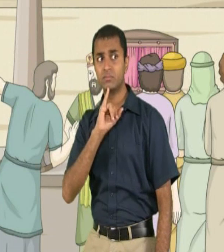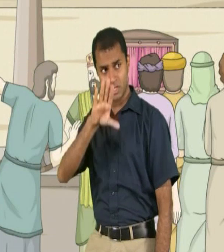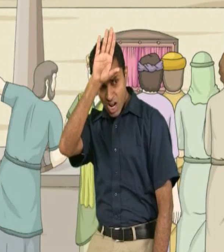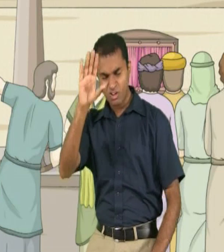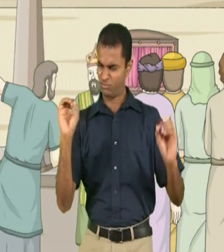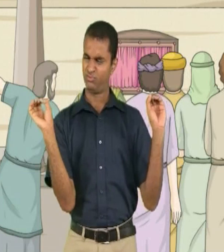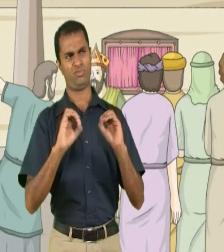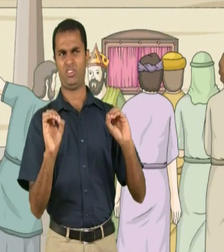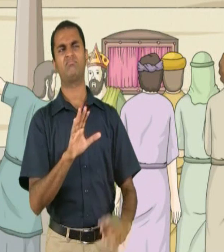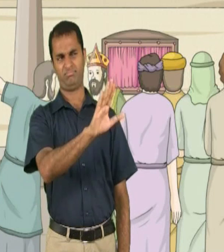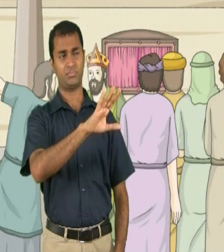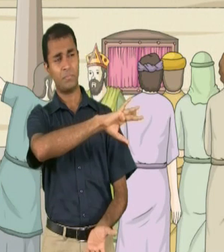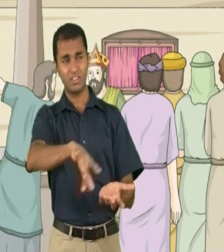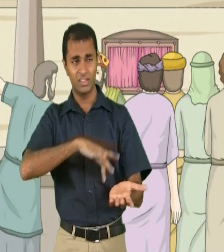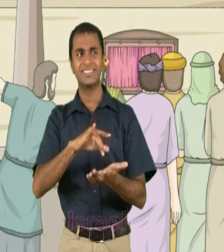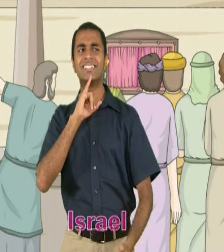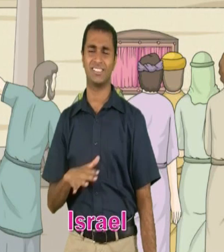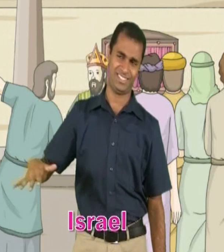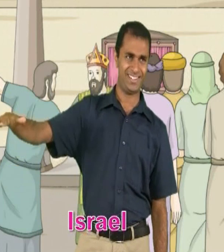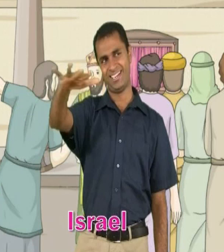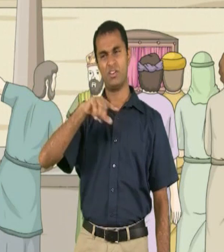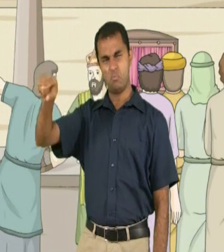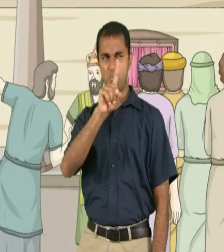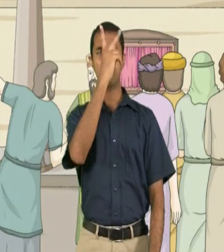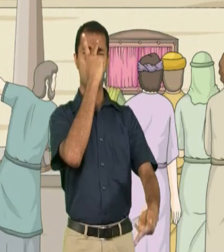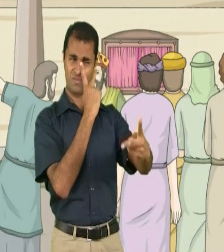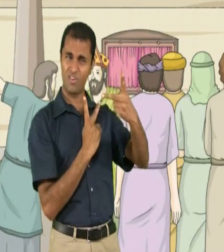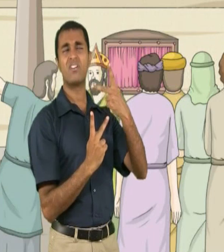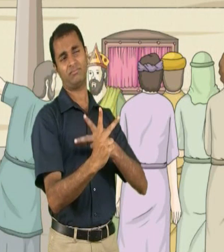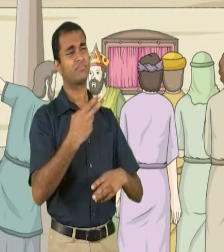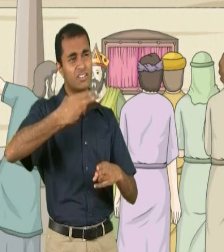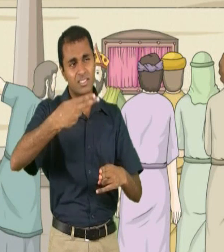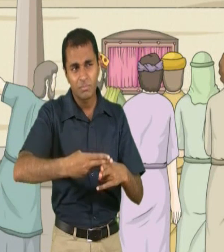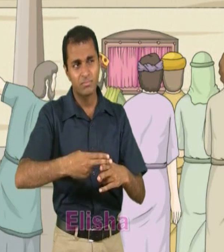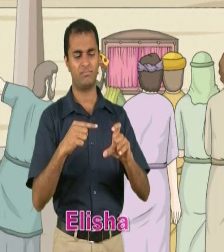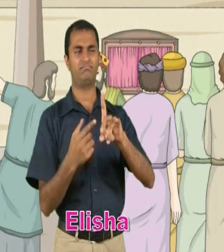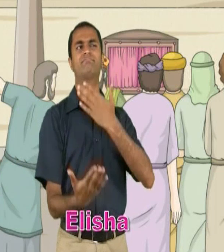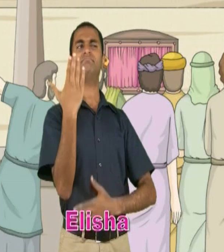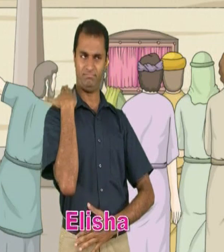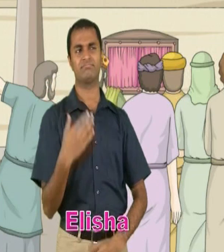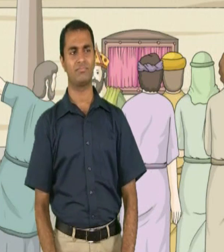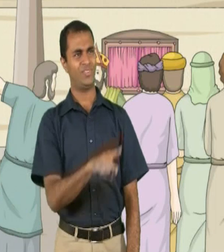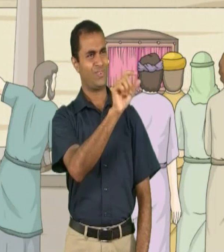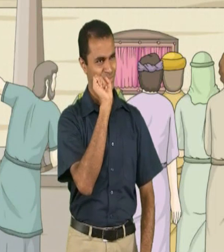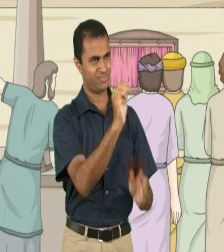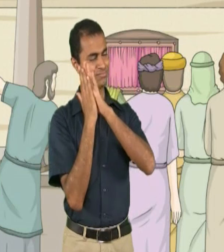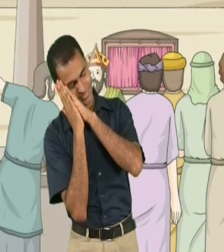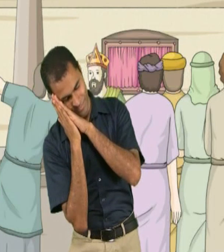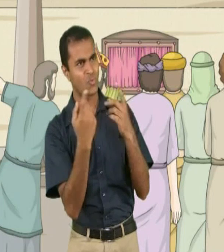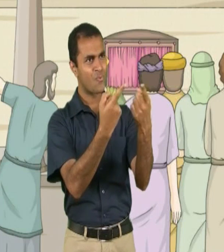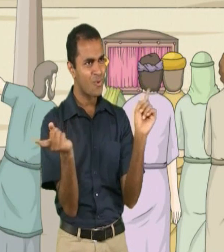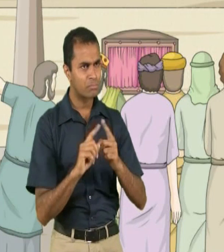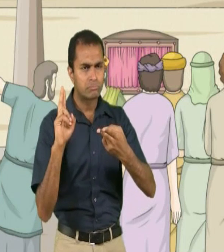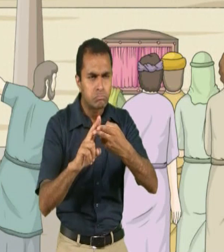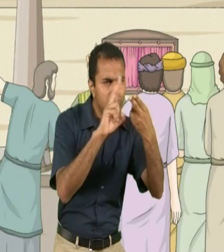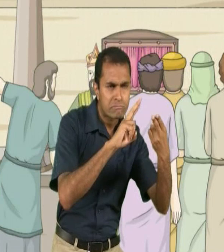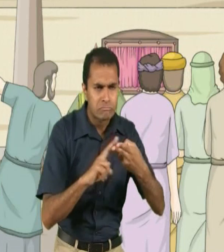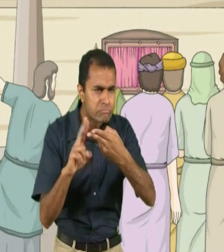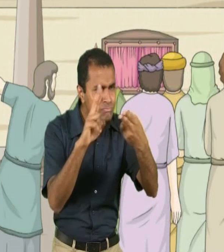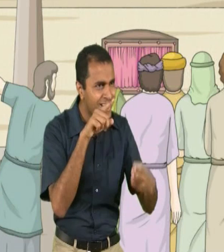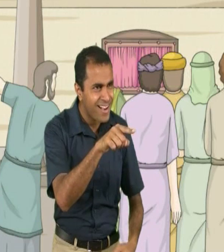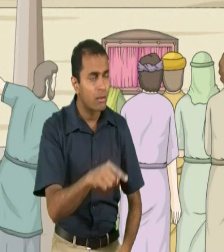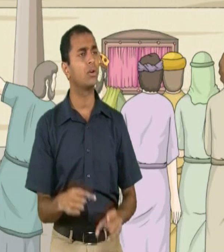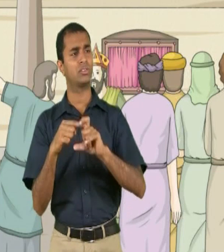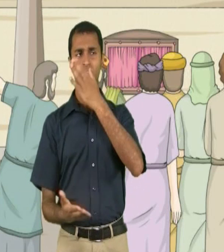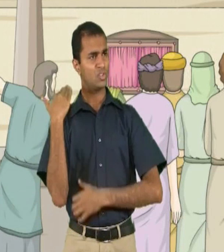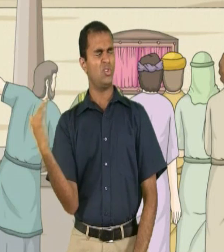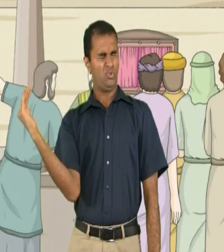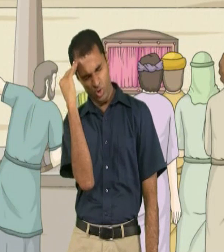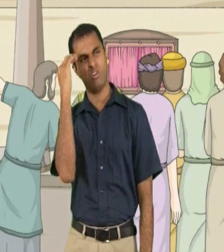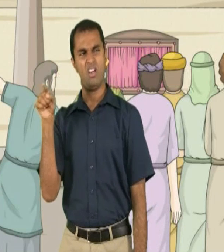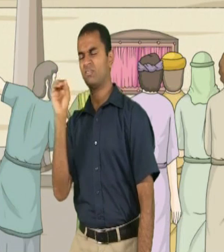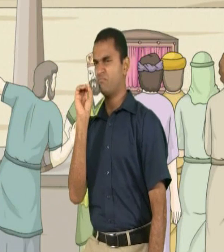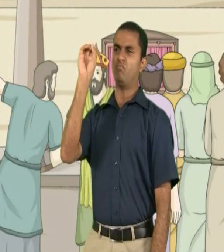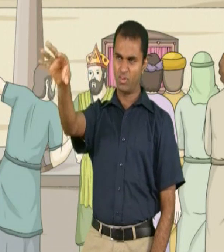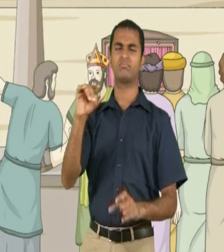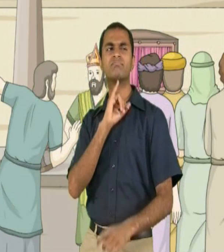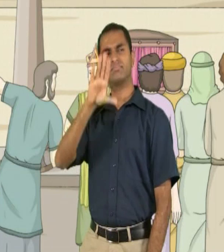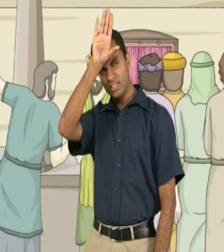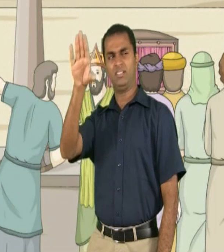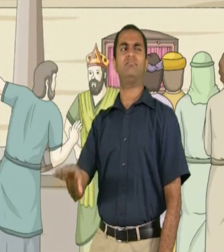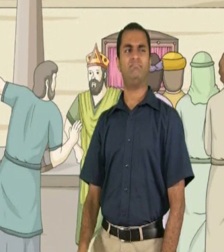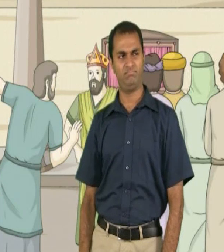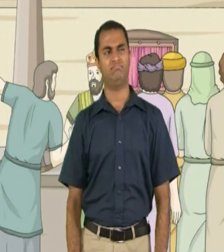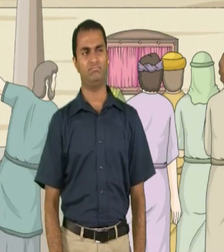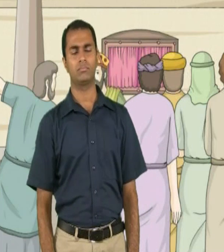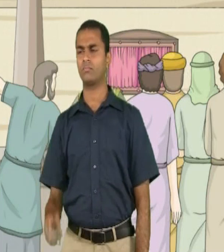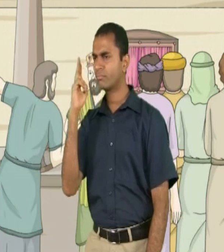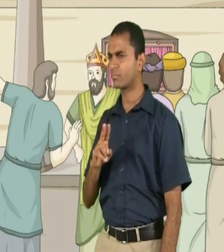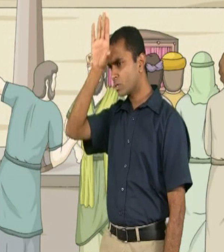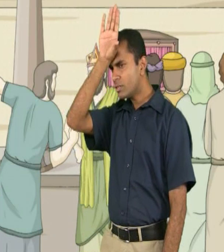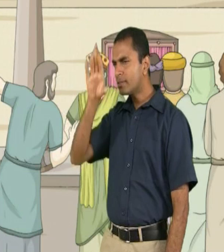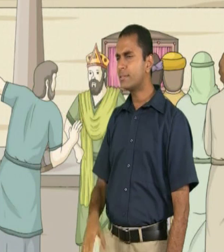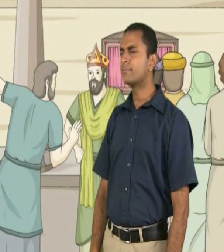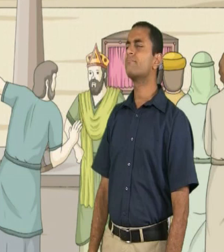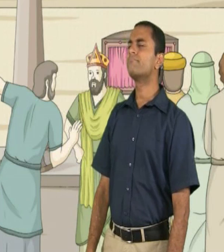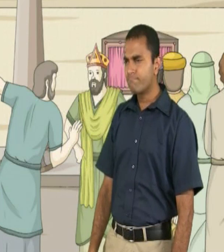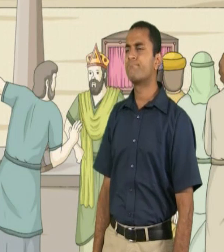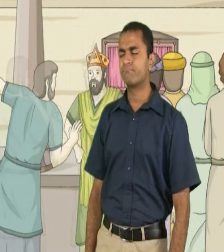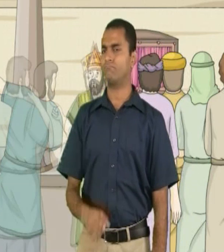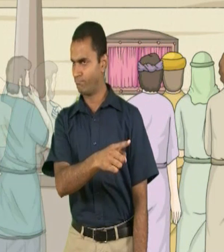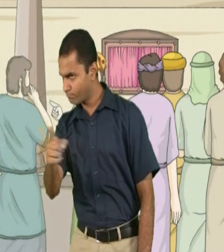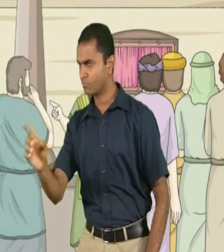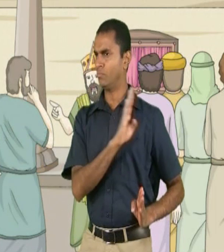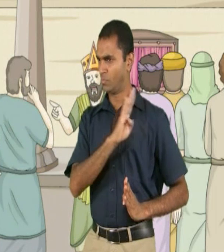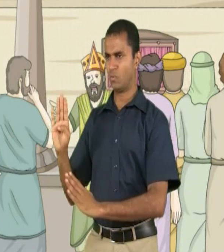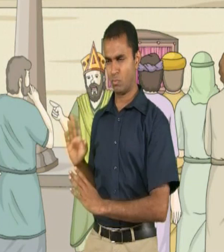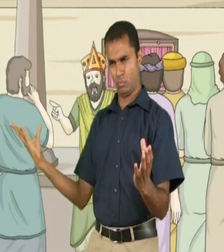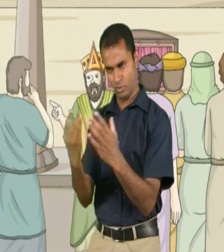For Elisha, the prophet in Israel, tells the king of Israel the very words you speak in your bedroom.”